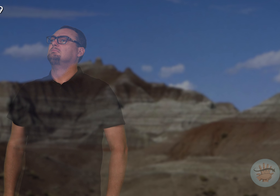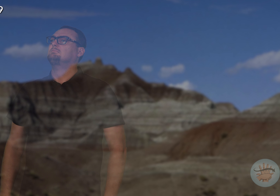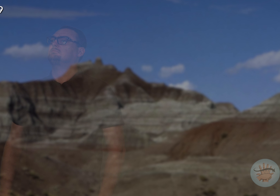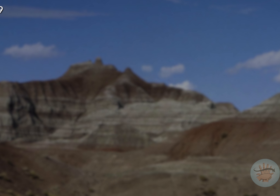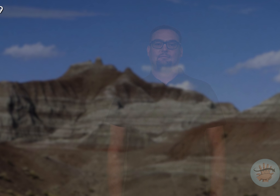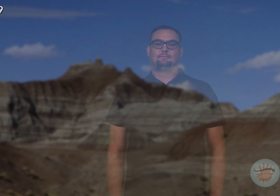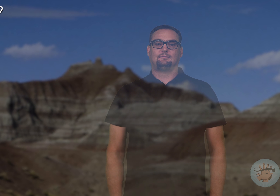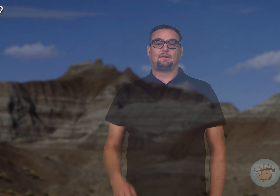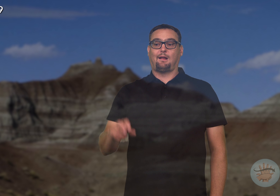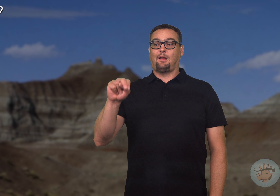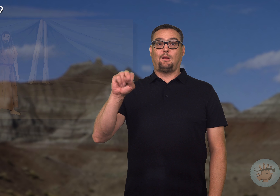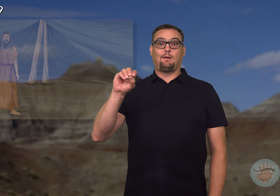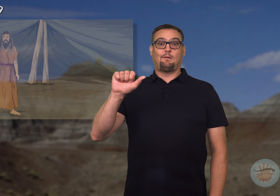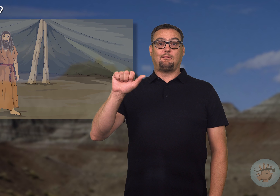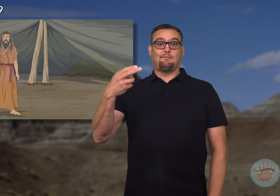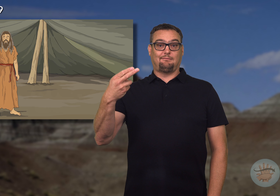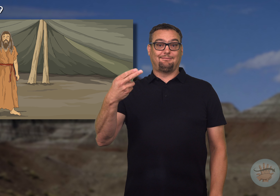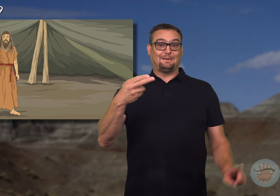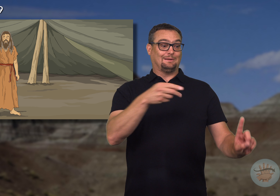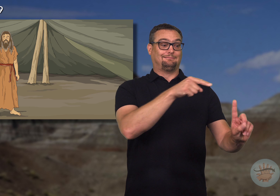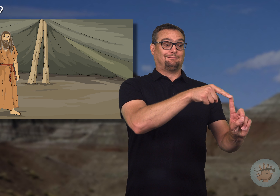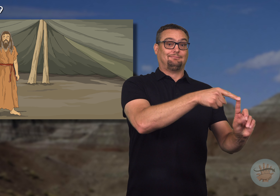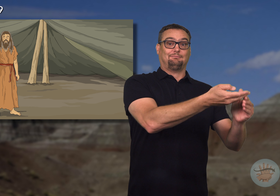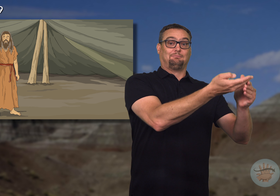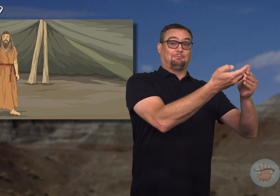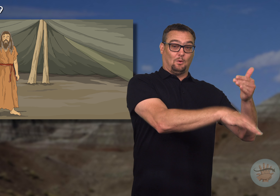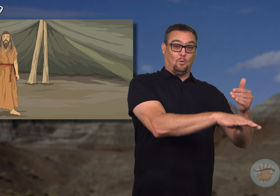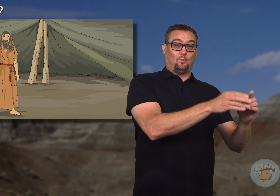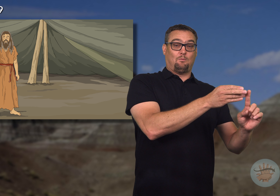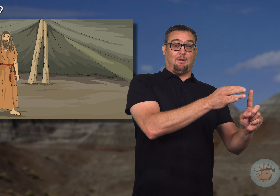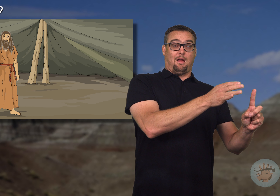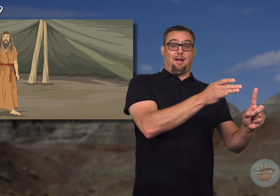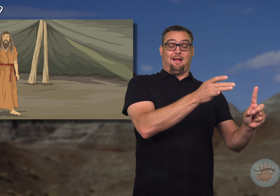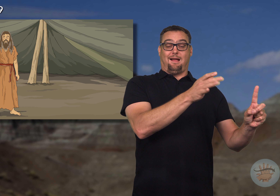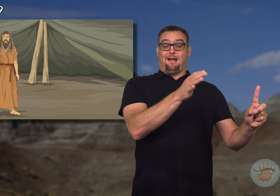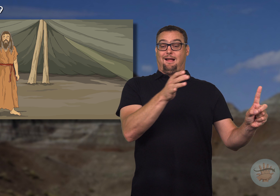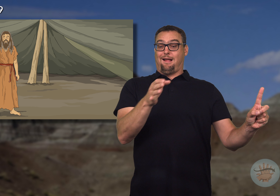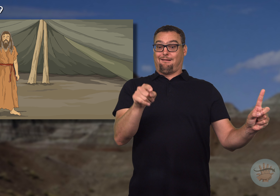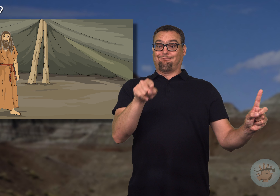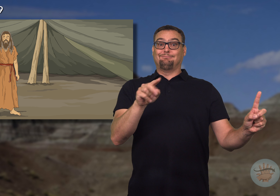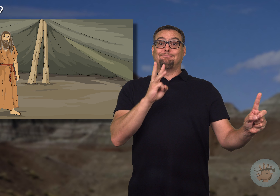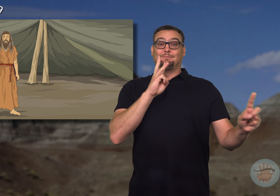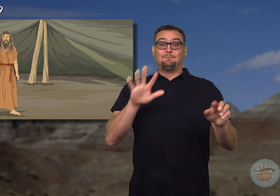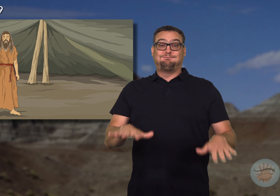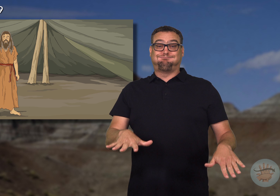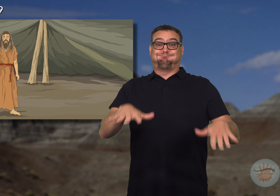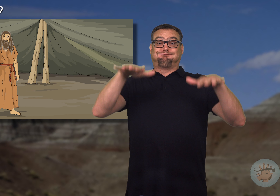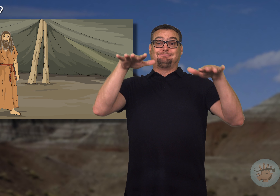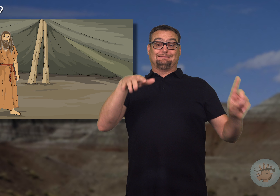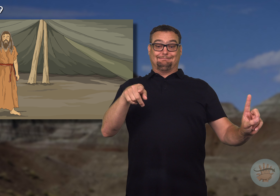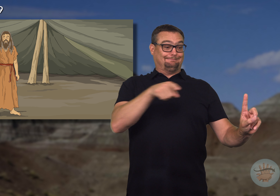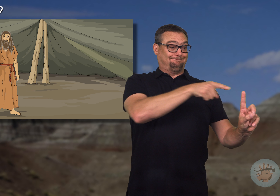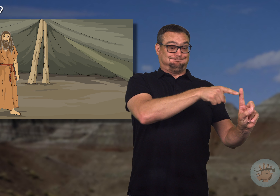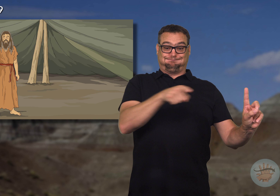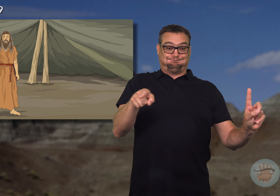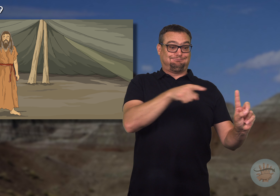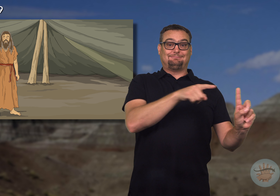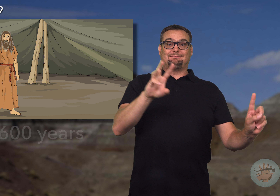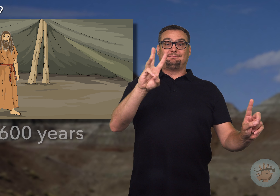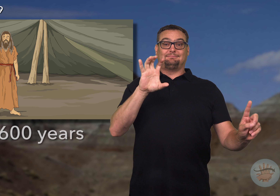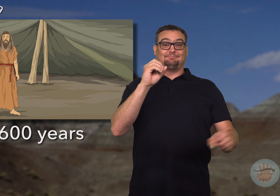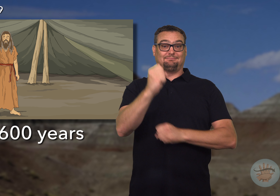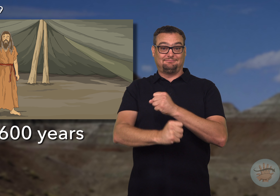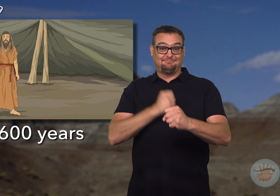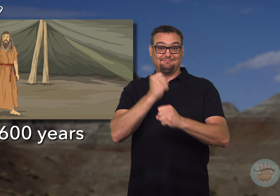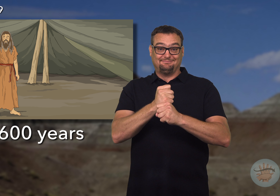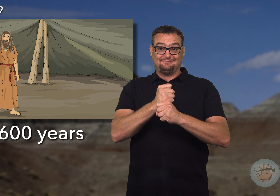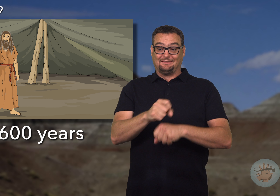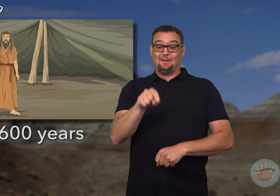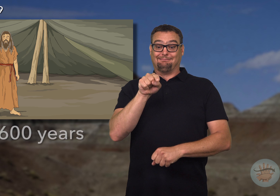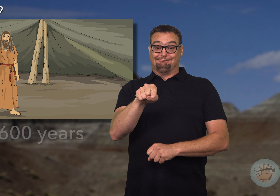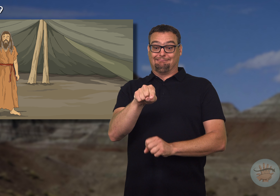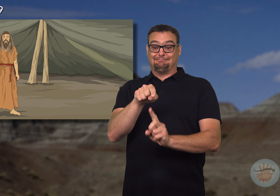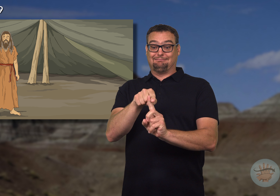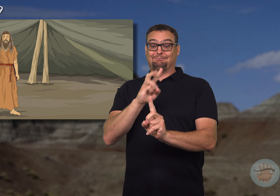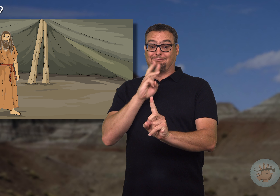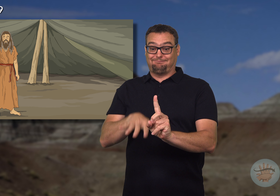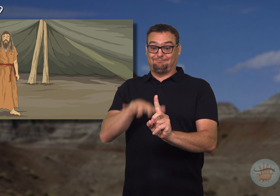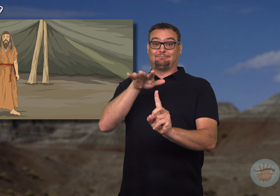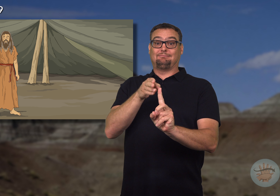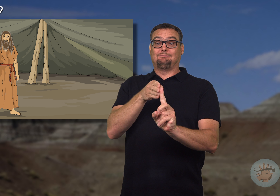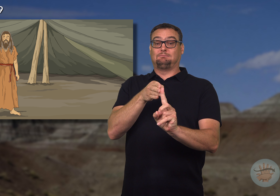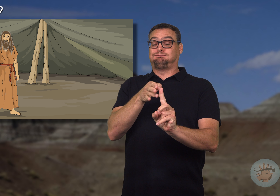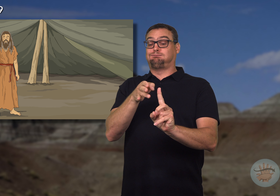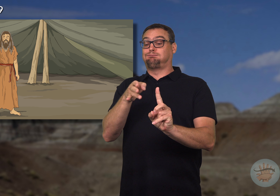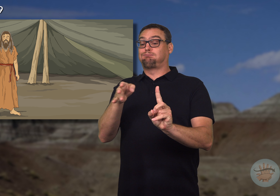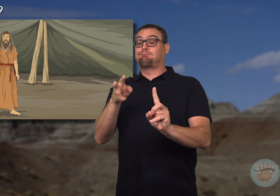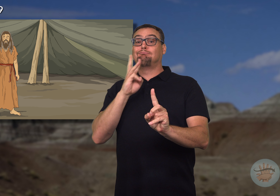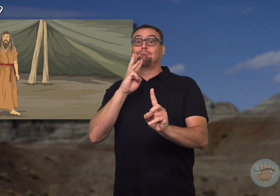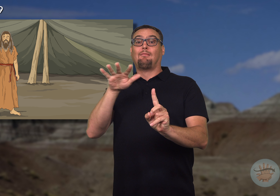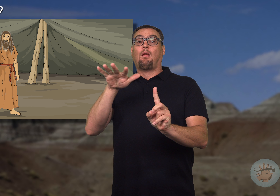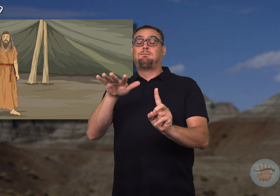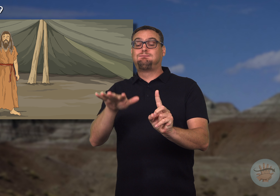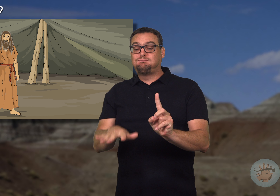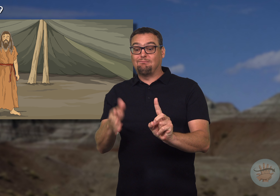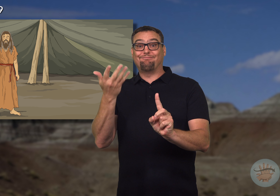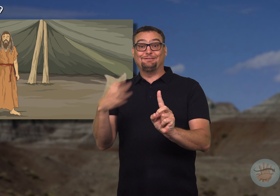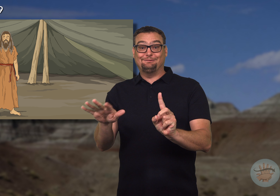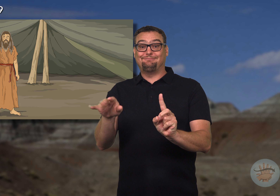After the flood, Noah lived 350 years.